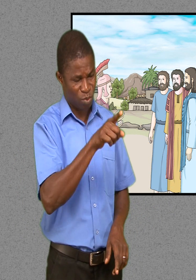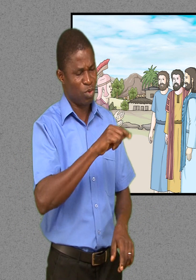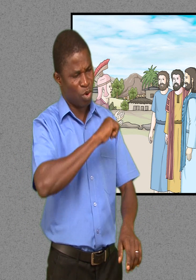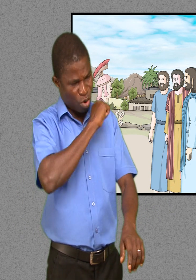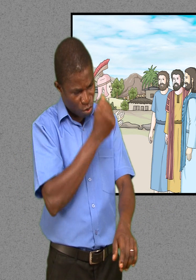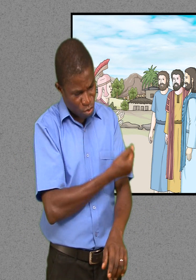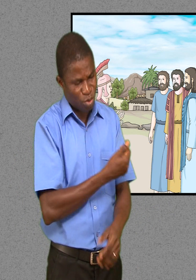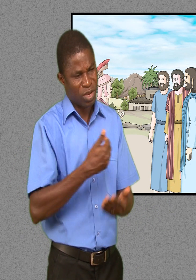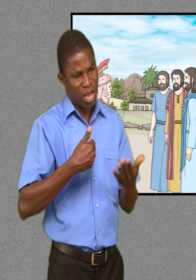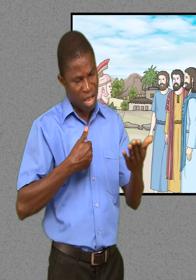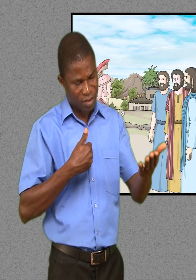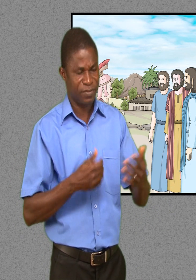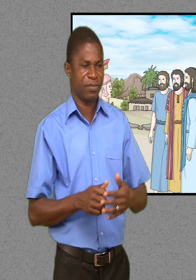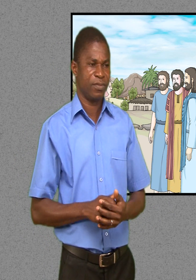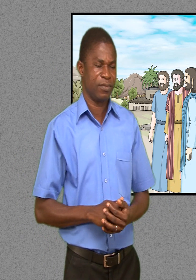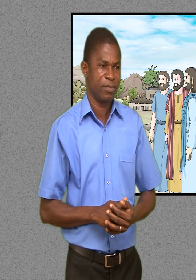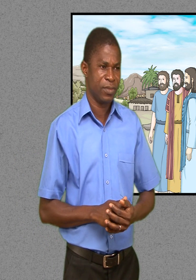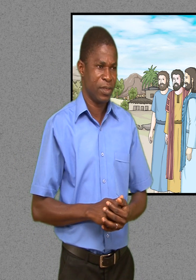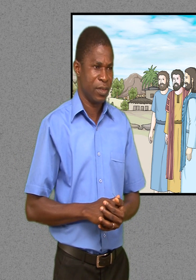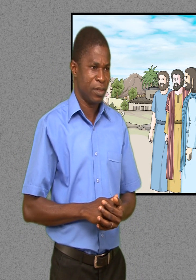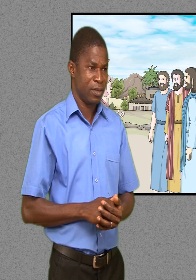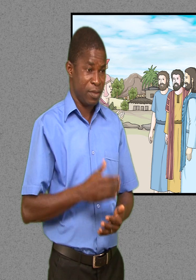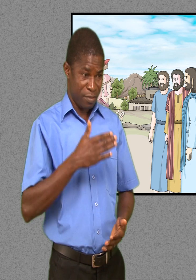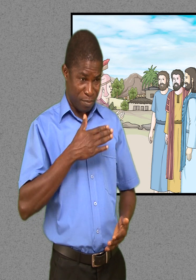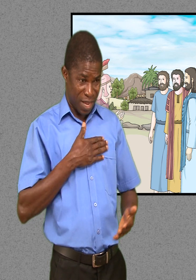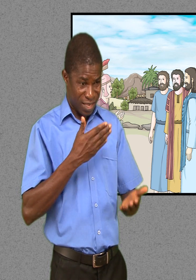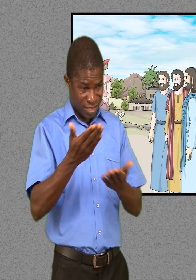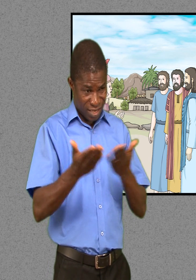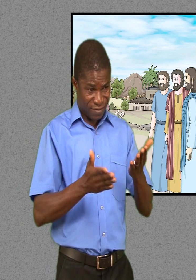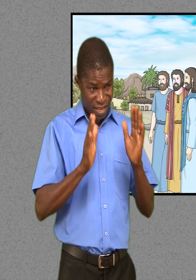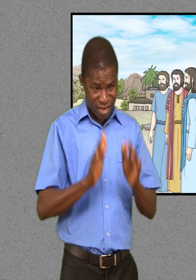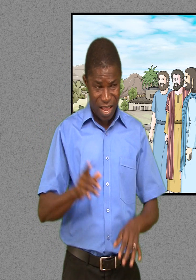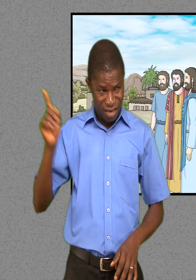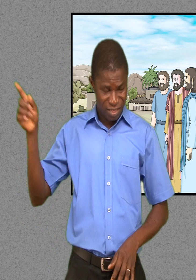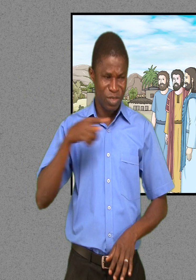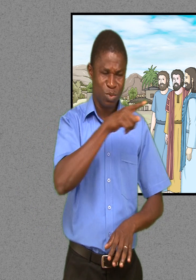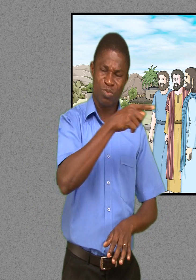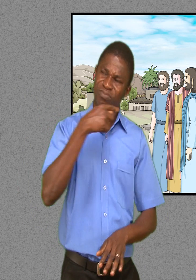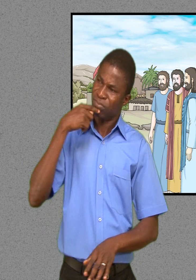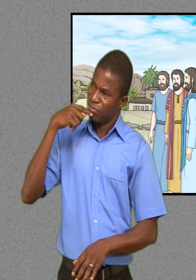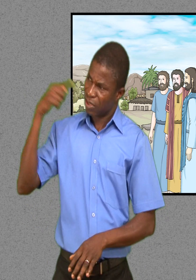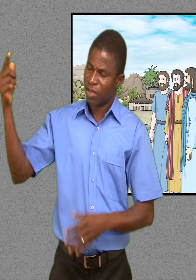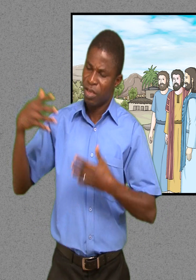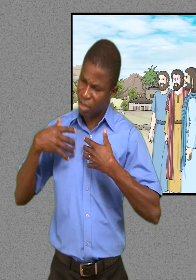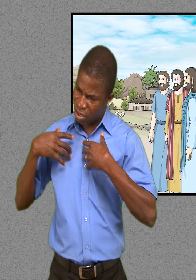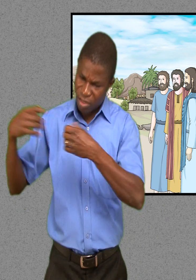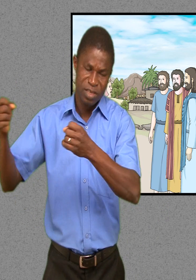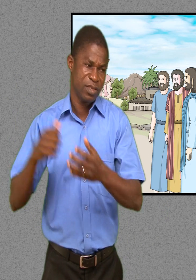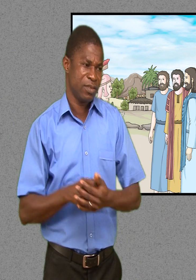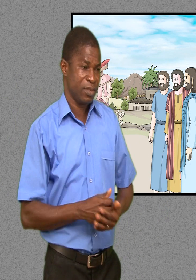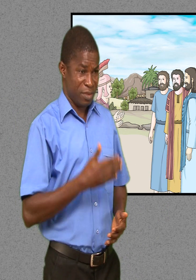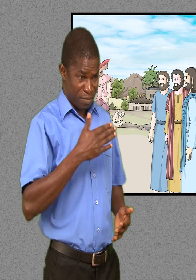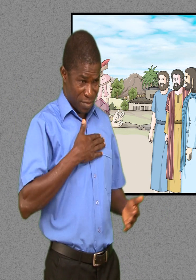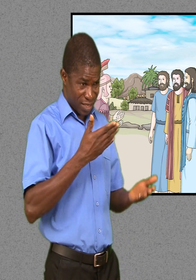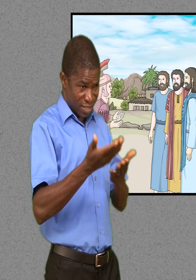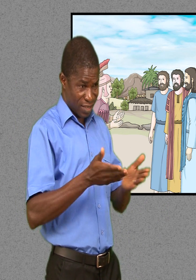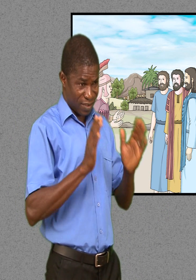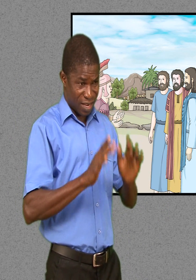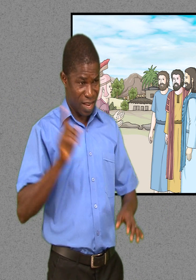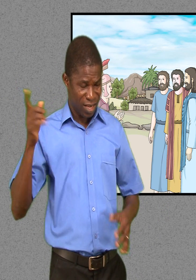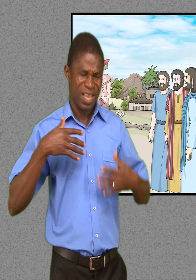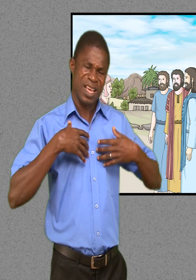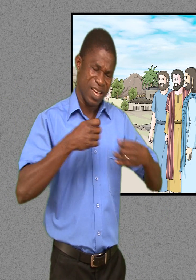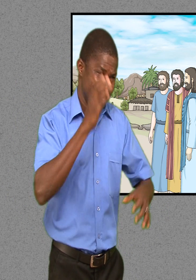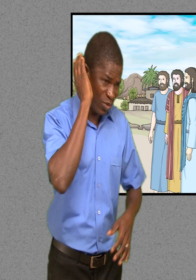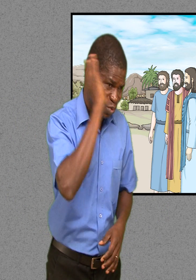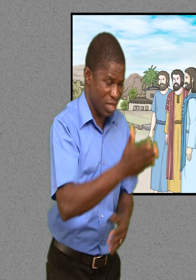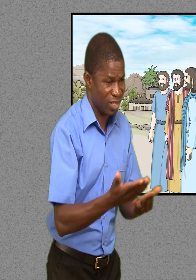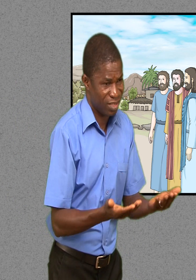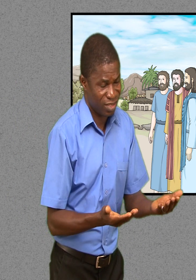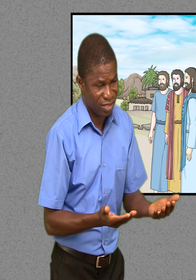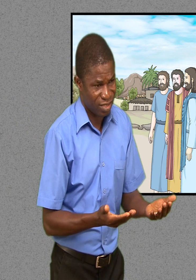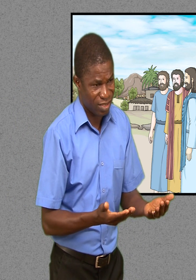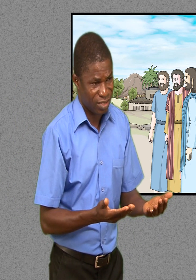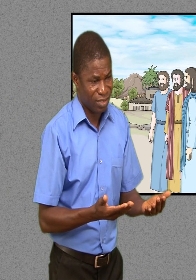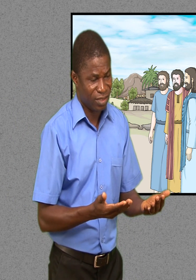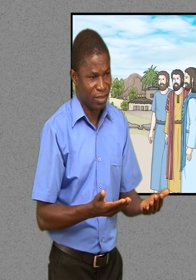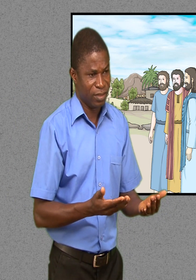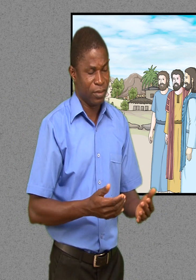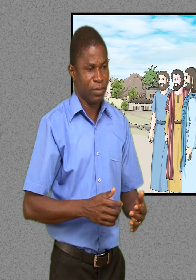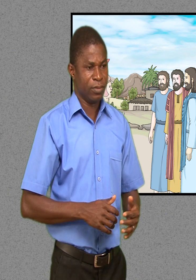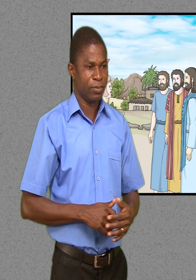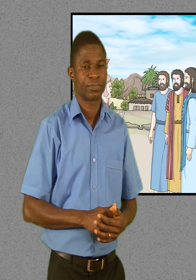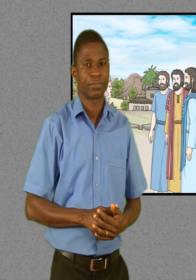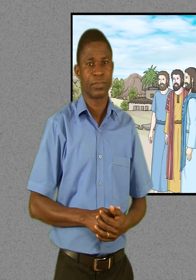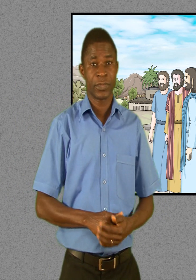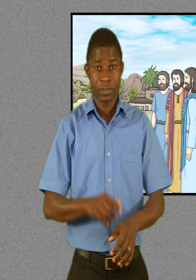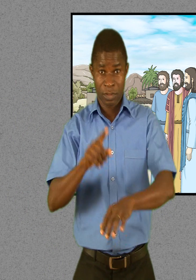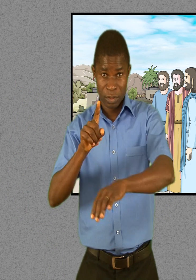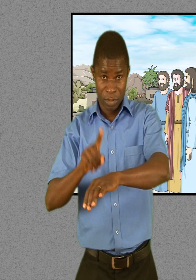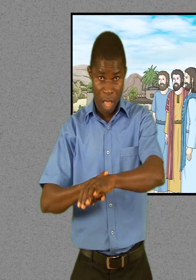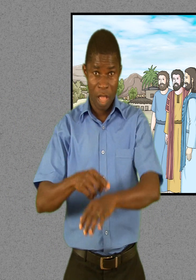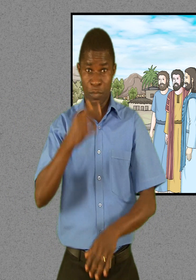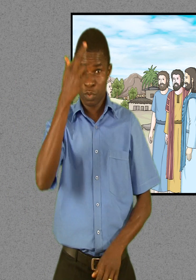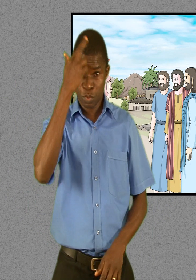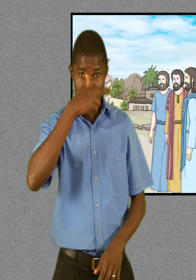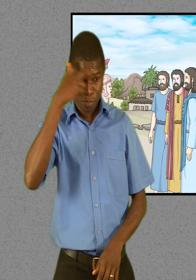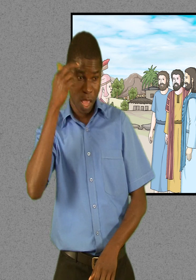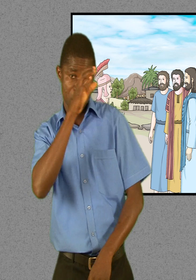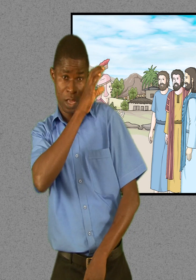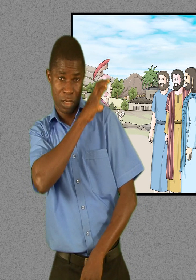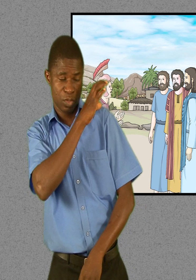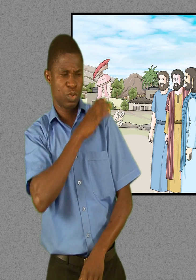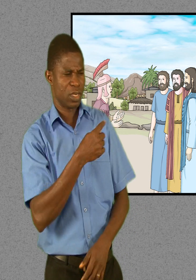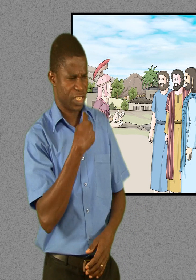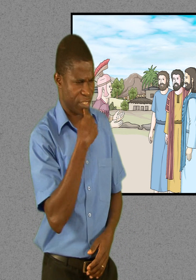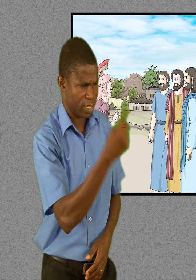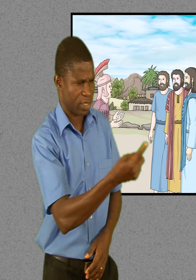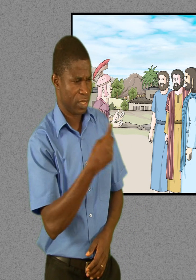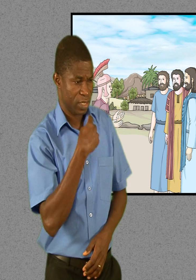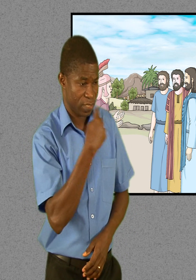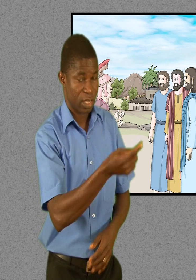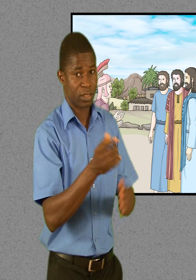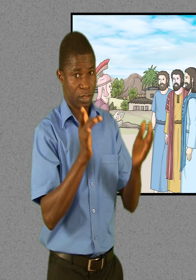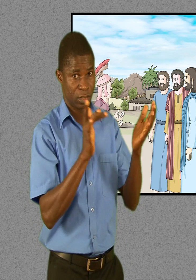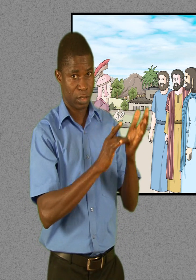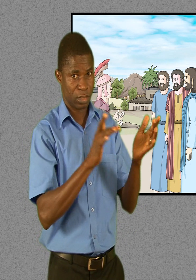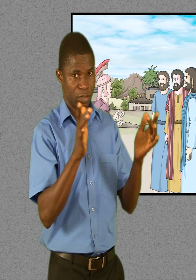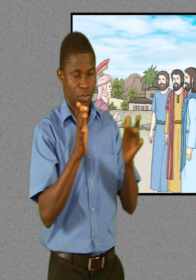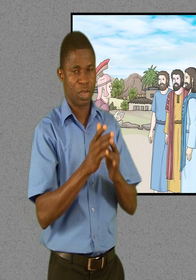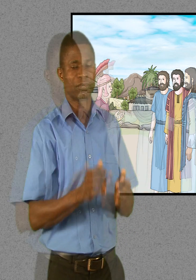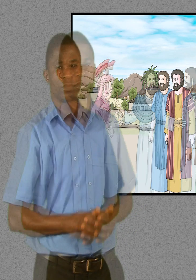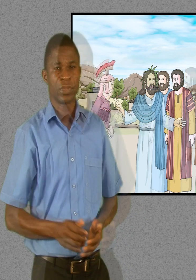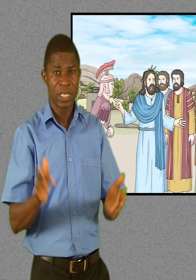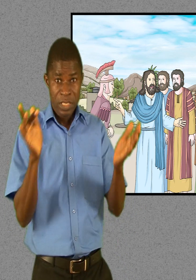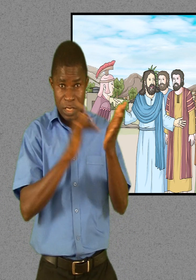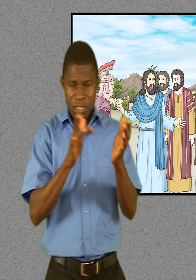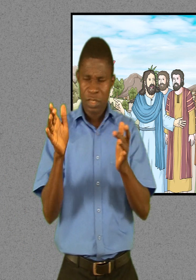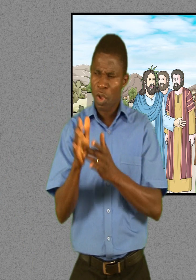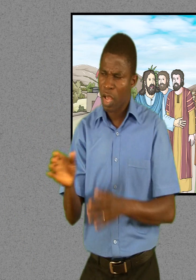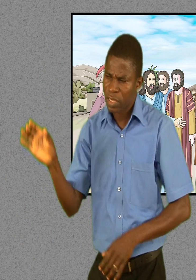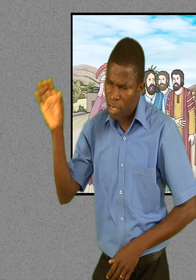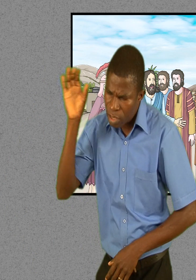I tell my servant to do something, and he does it.”